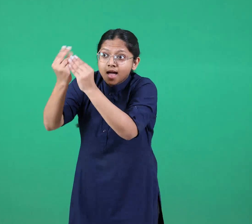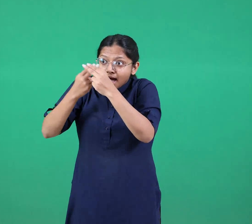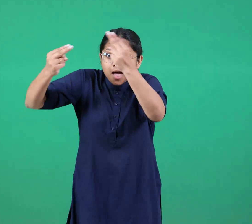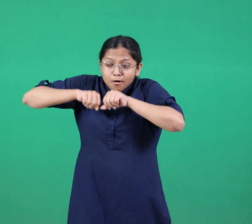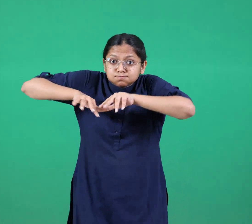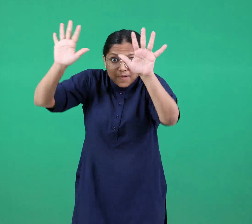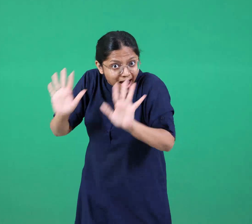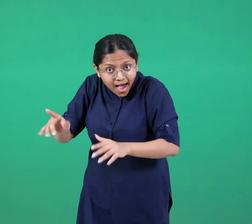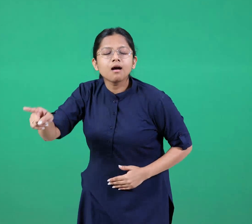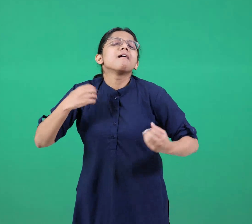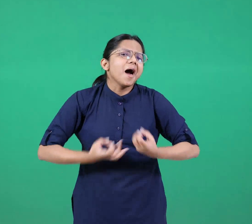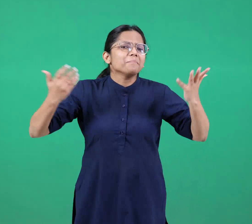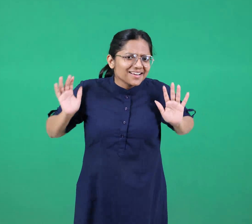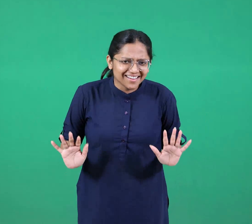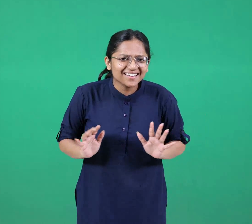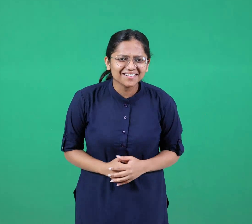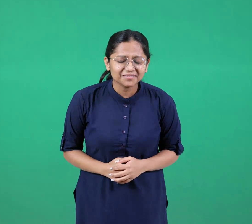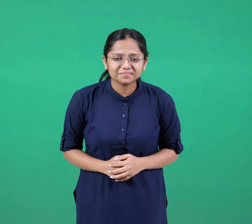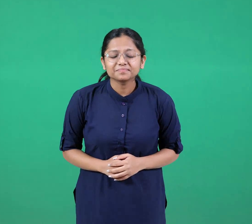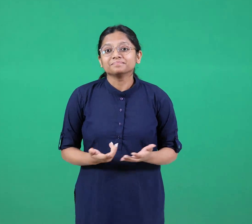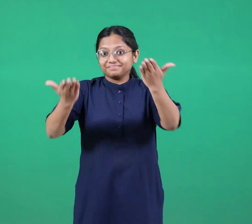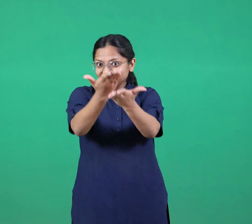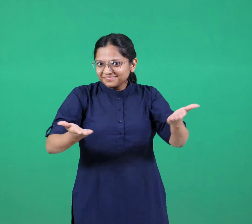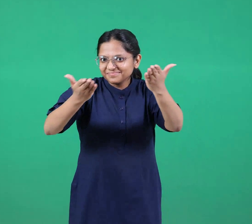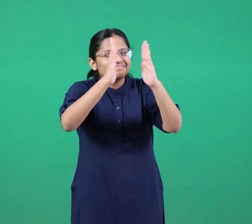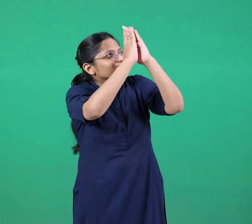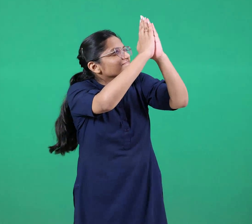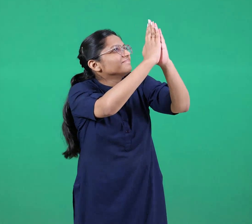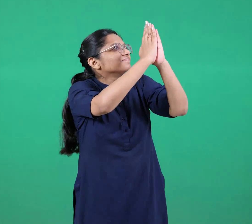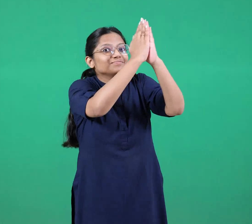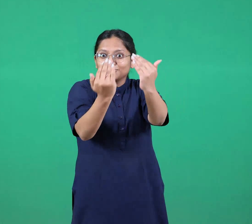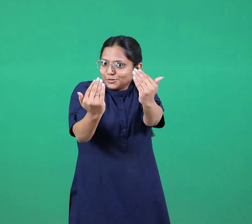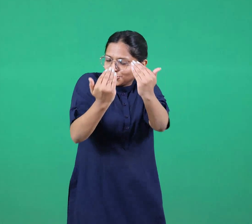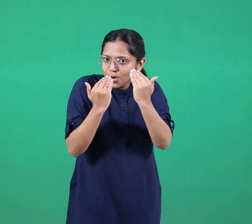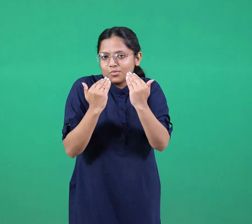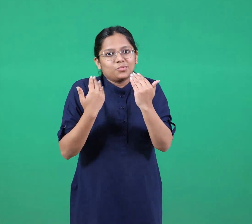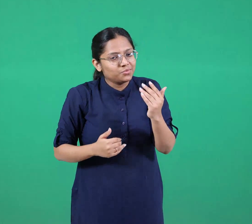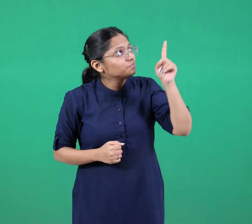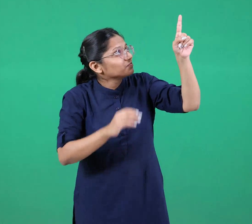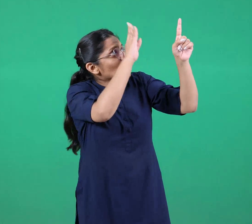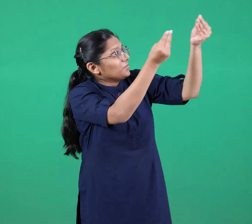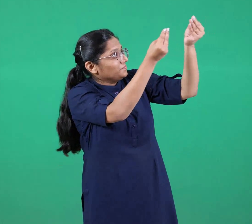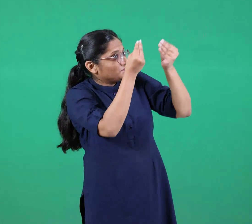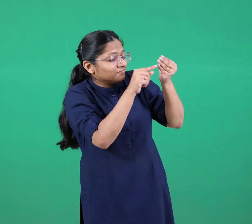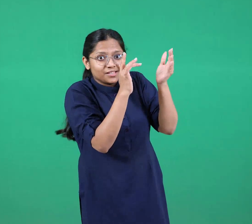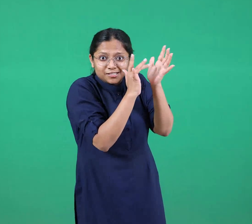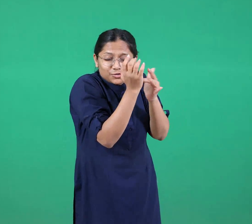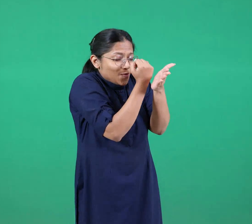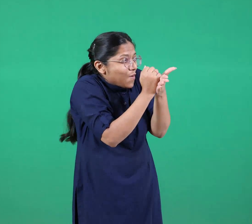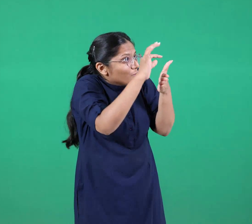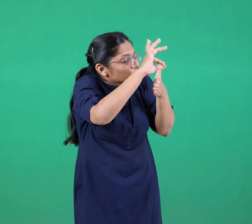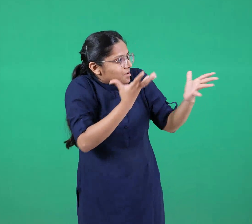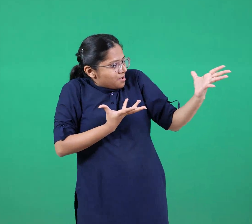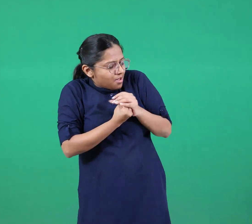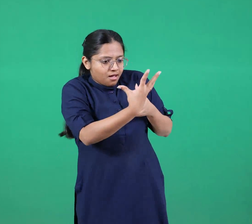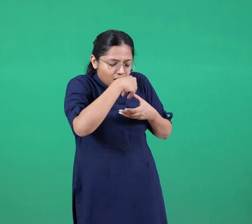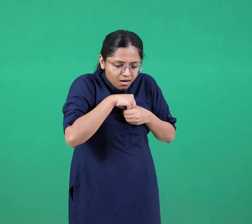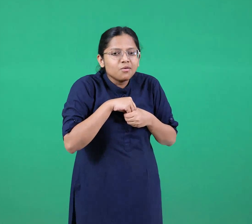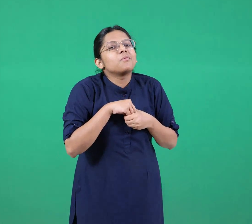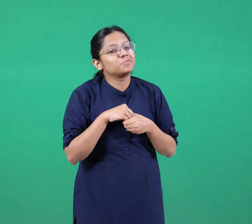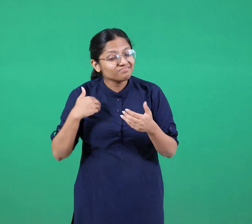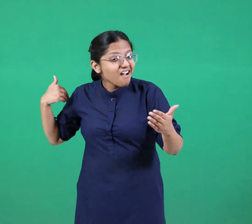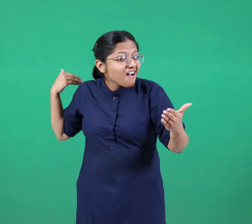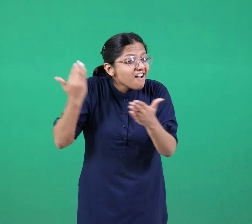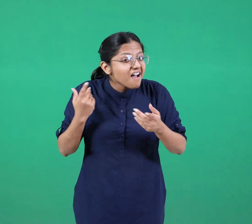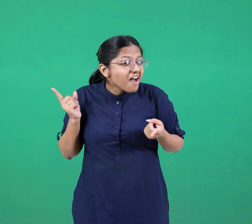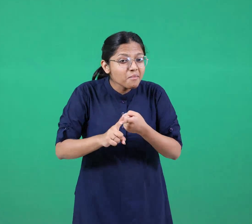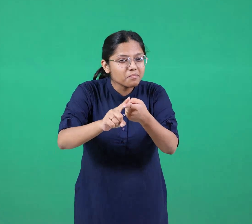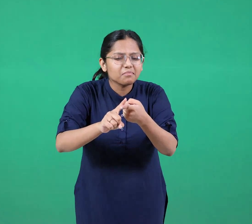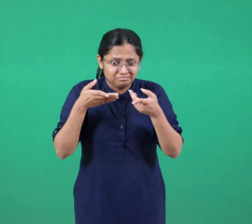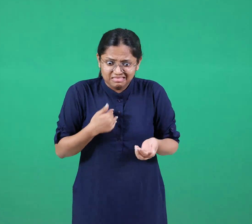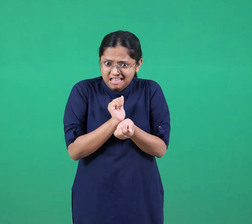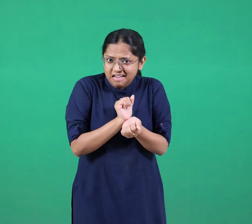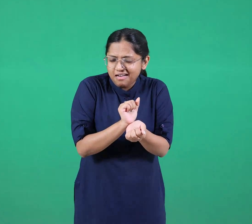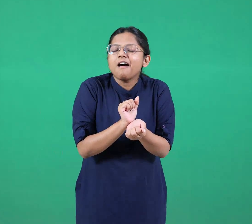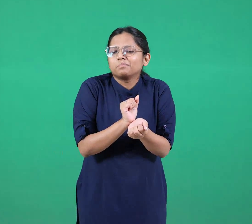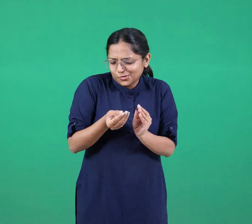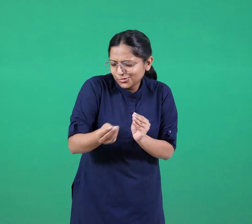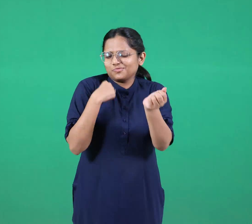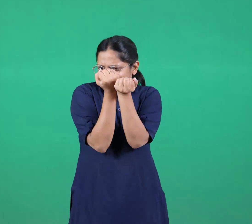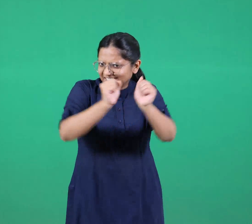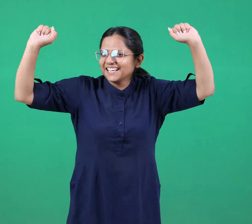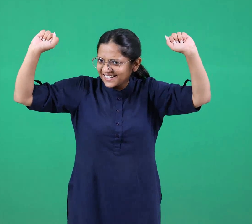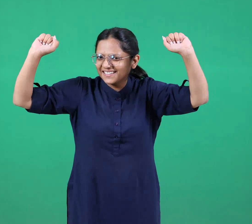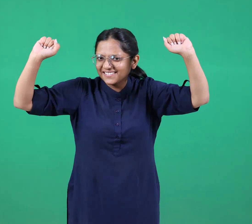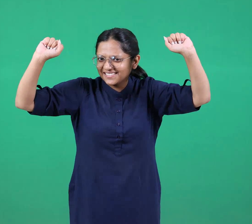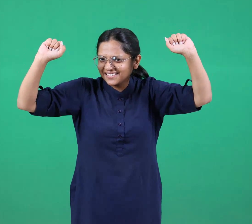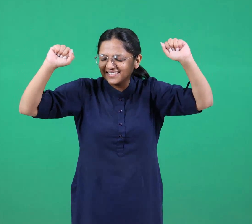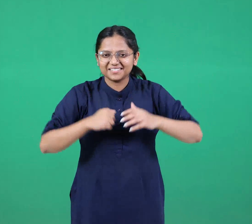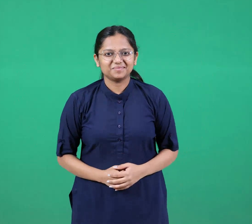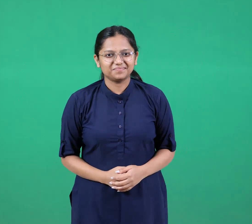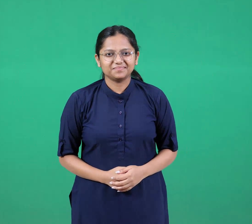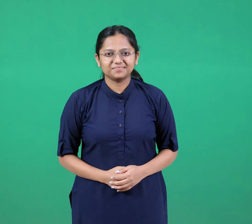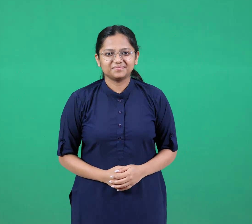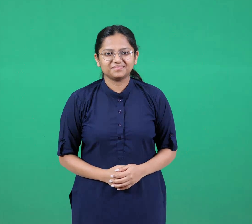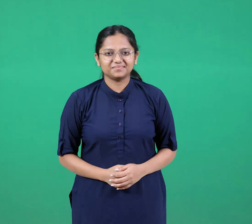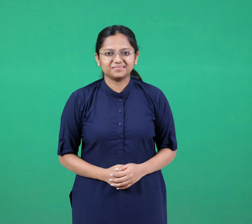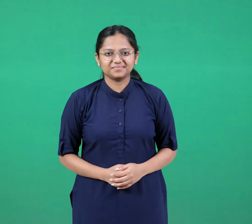Yes, and I will continue to rejoice, because I know that through your prayers and the provision of the Spirit of Jesus Christ, my distress will turn out for my deliverance.